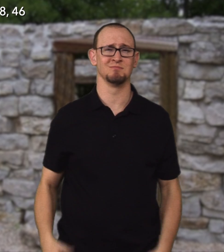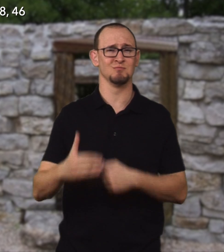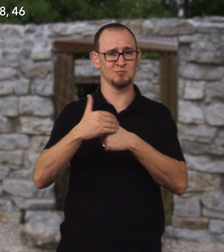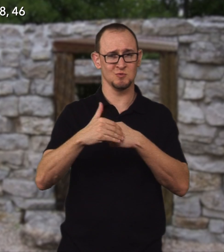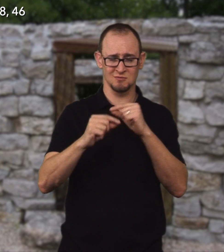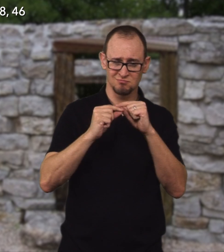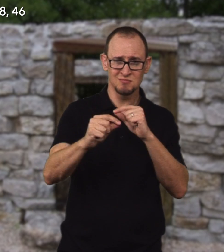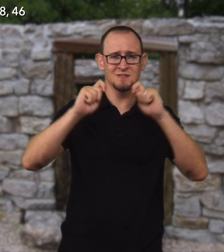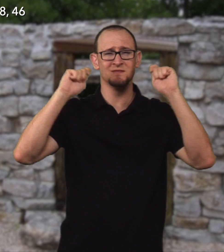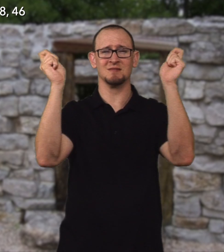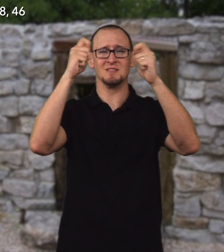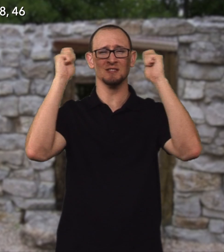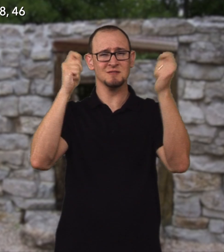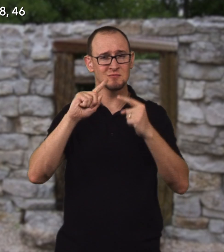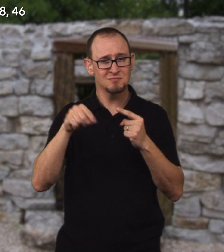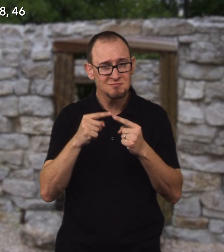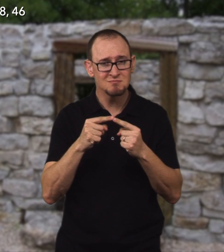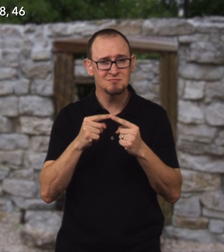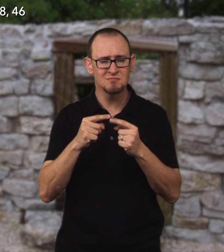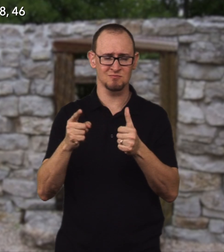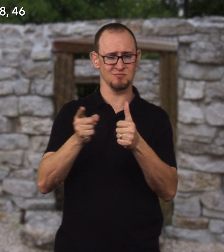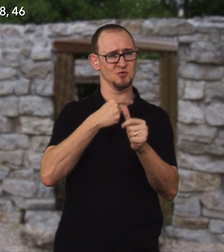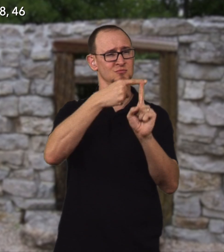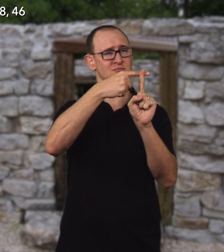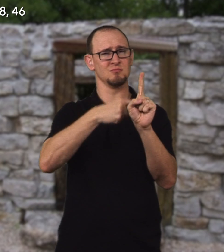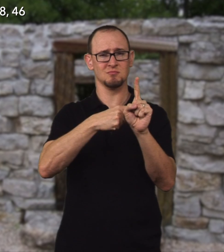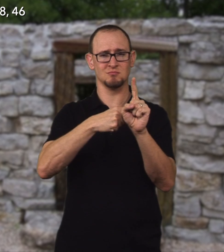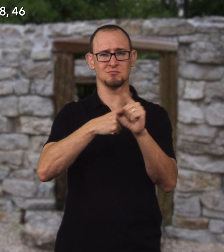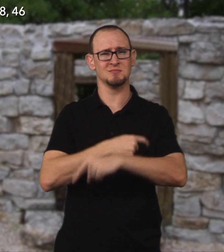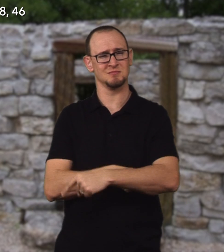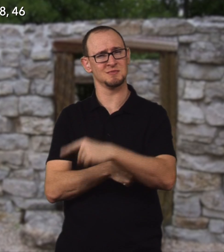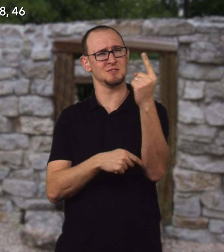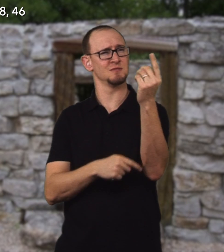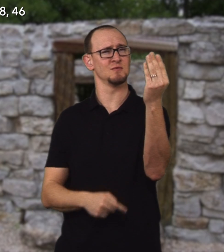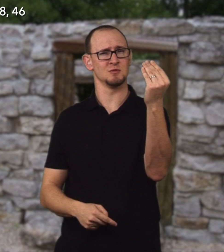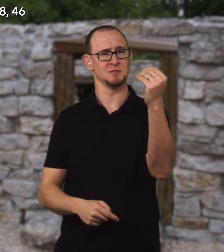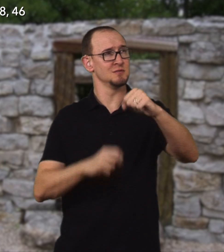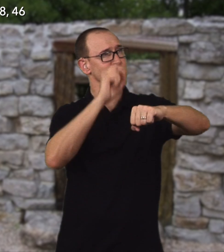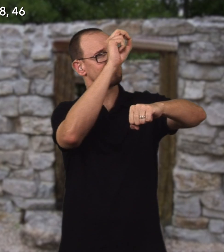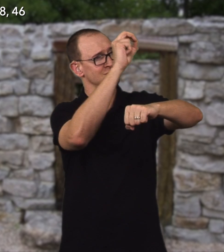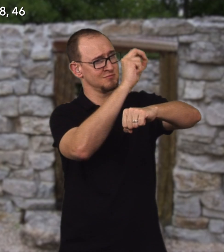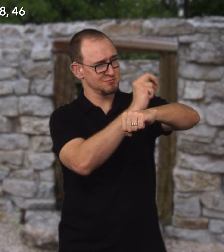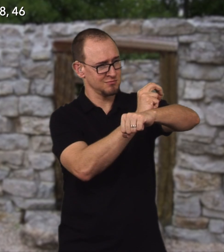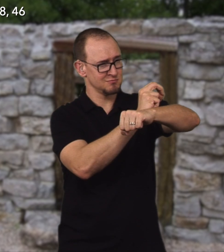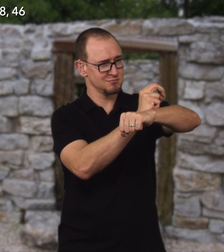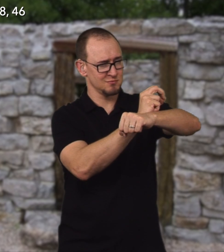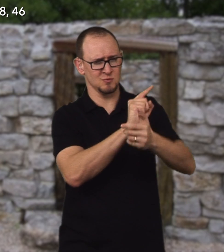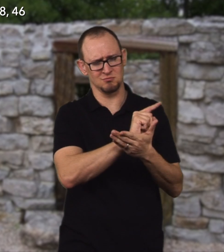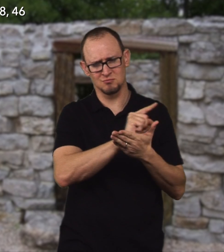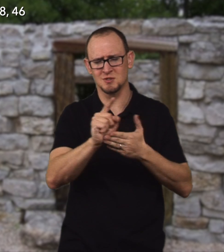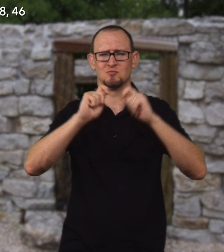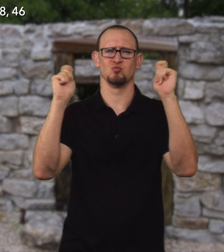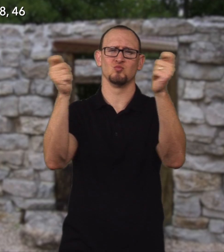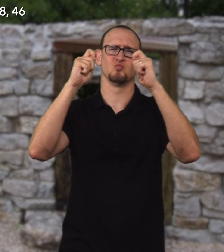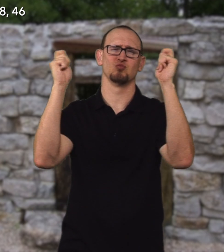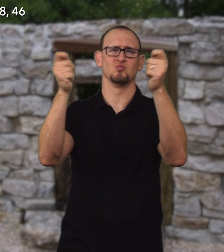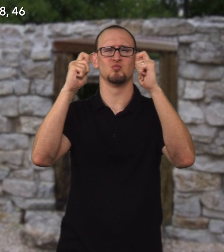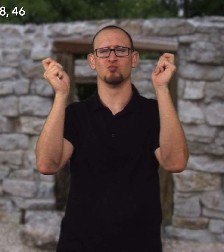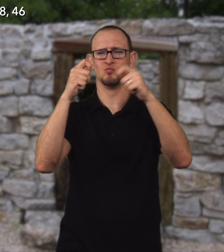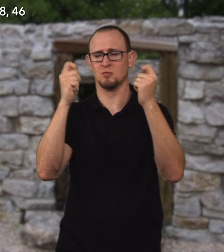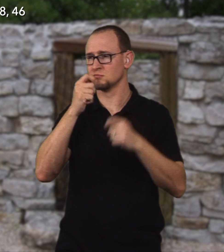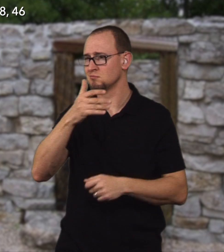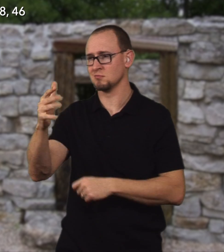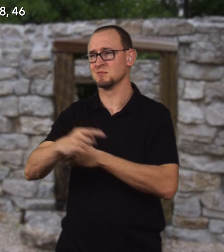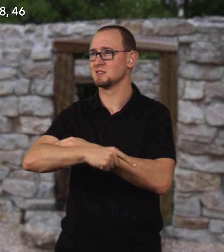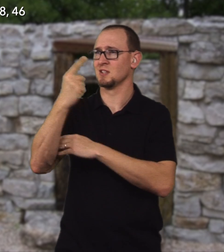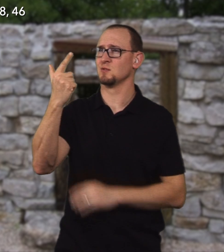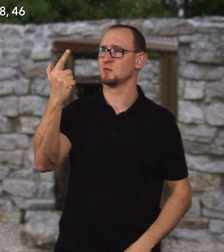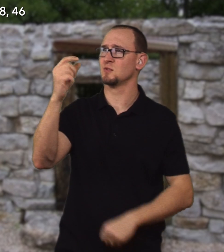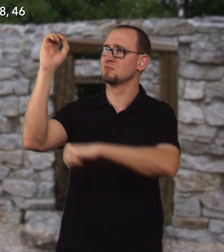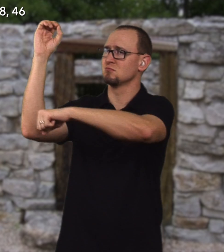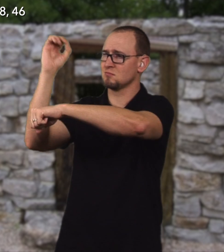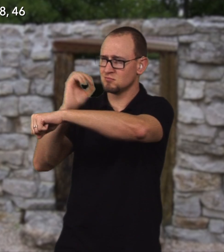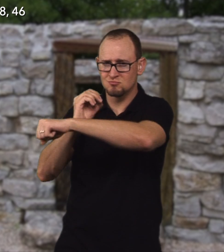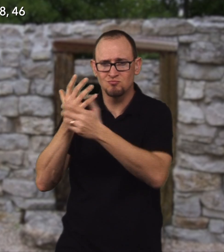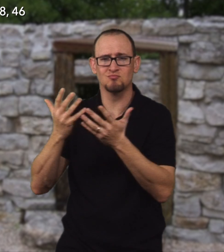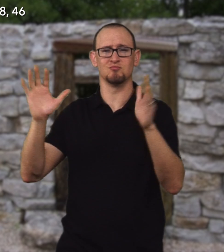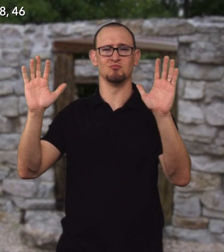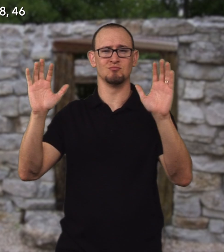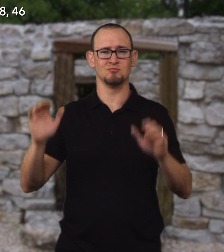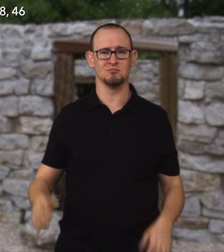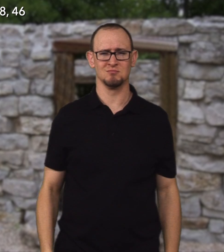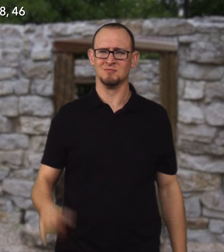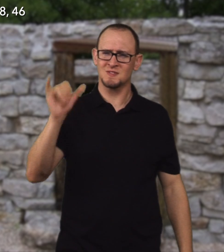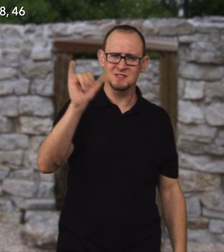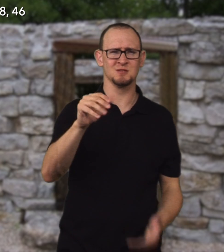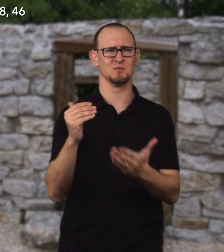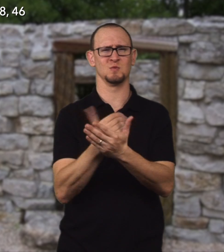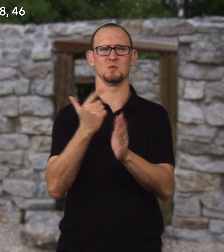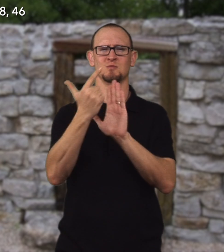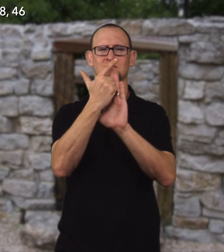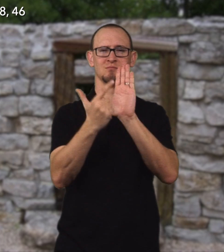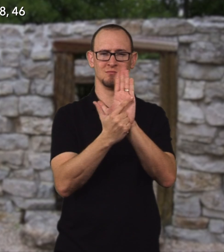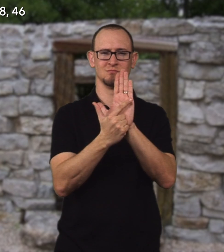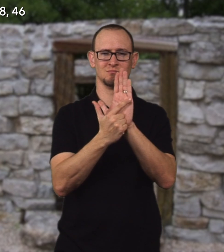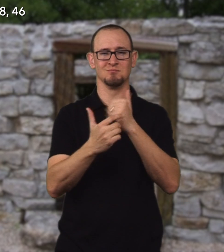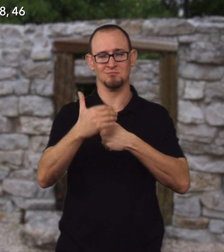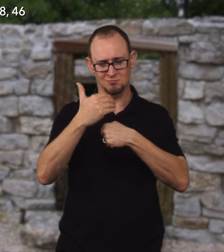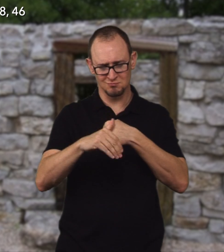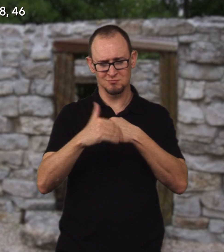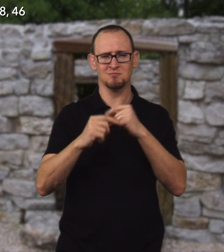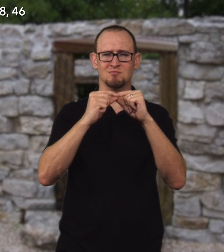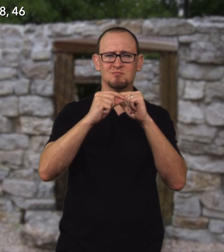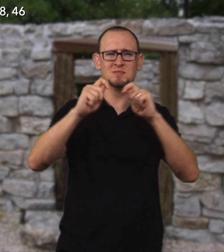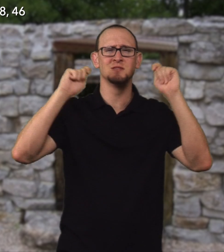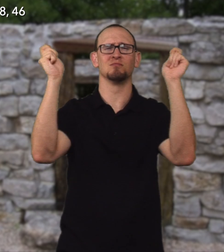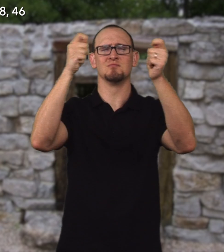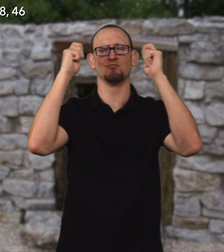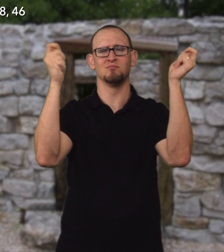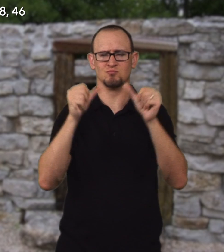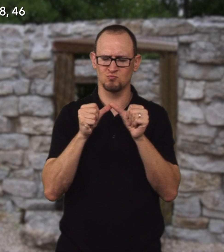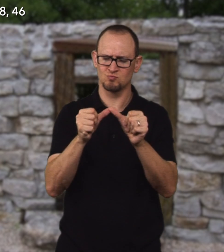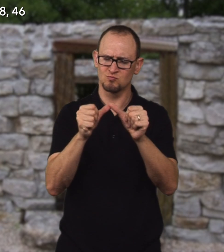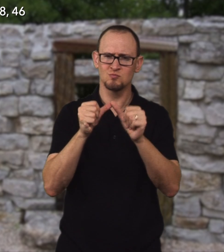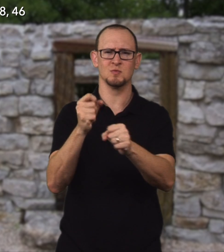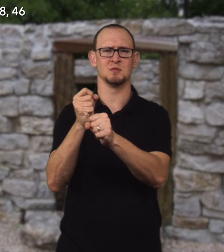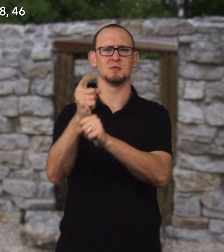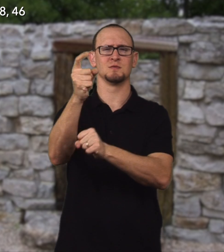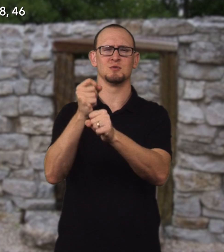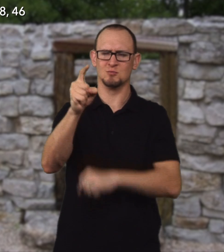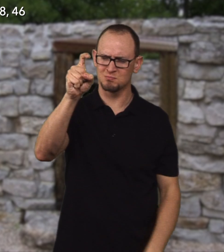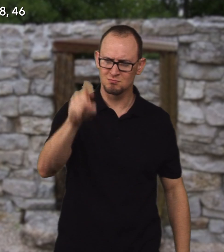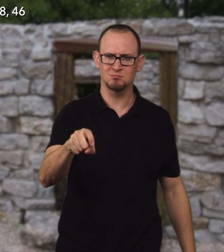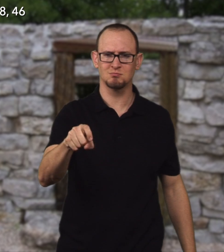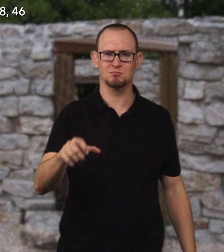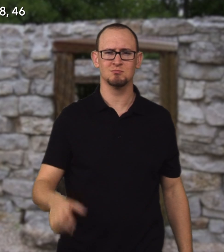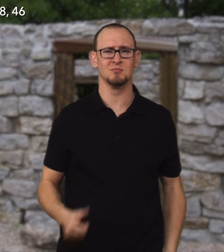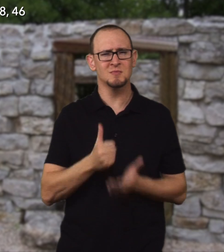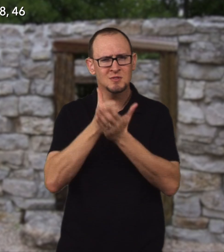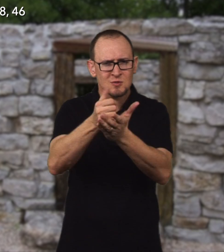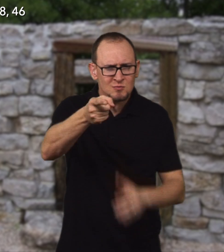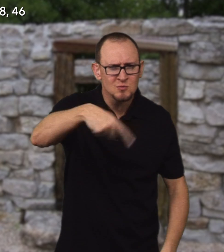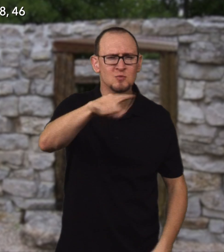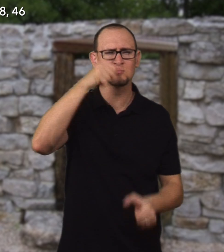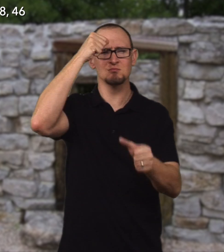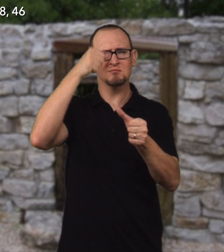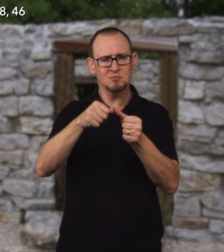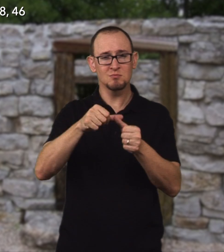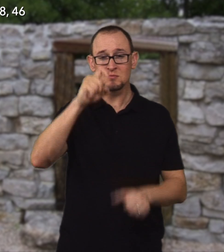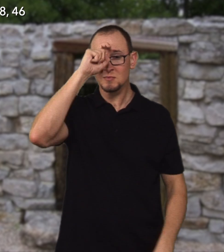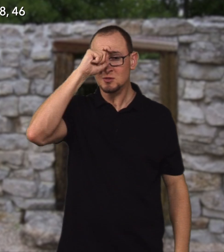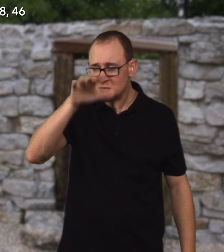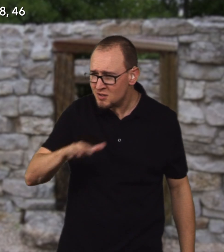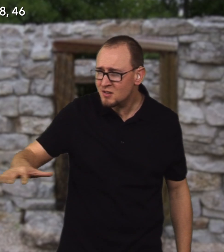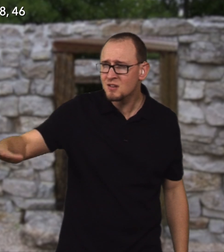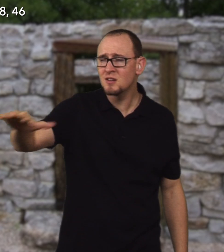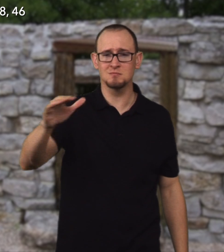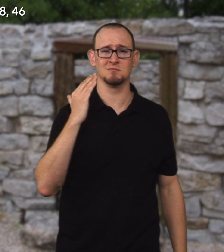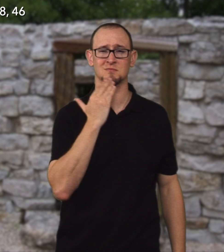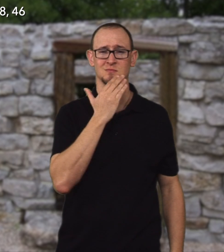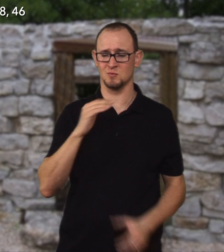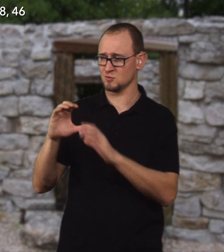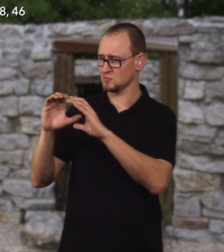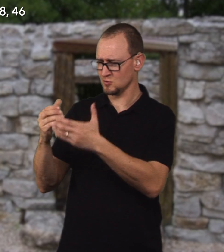In the first month you are to eat unleavened bread, from the evening of the fourteenth day until the evening of the twenty-first day. It must be eaten inside one house.